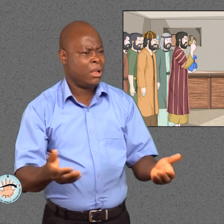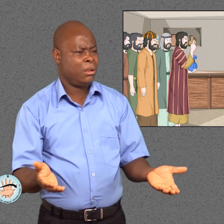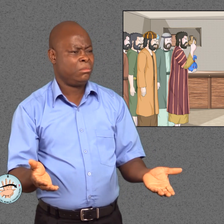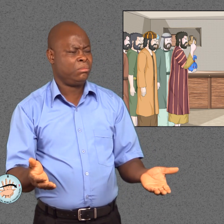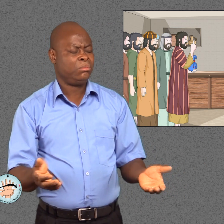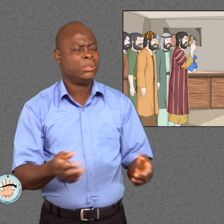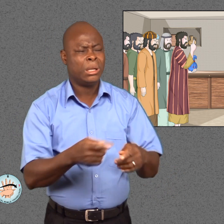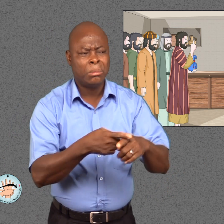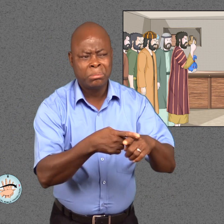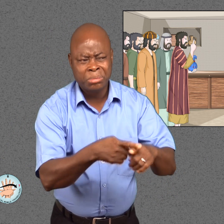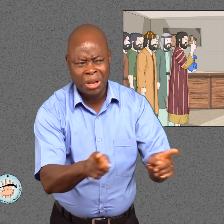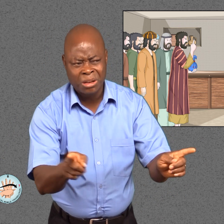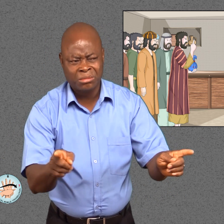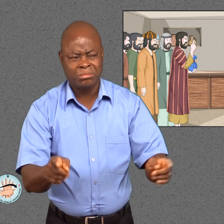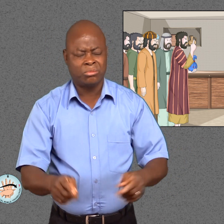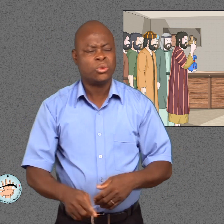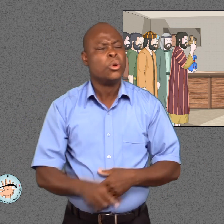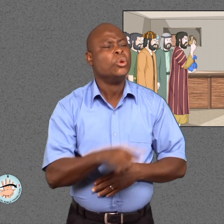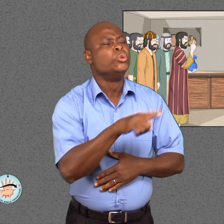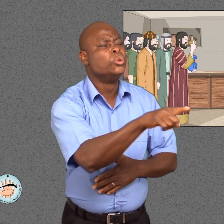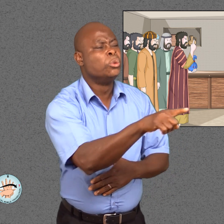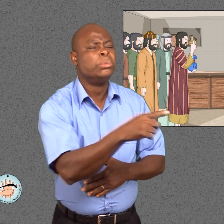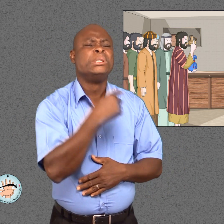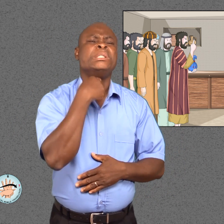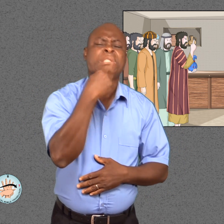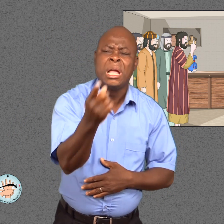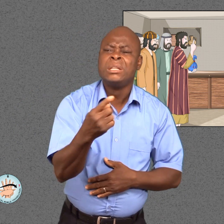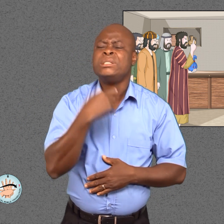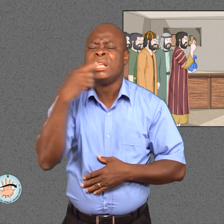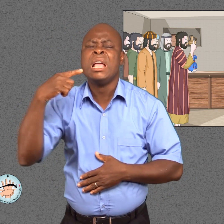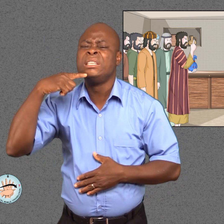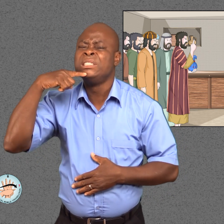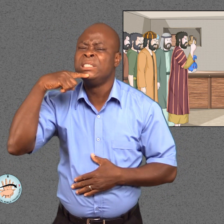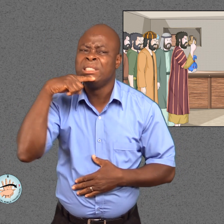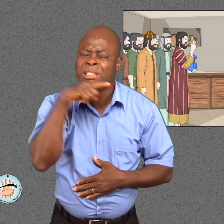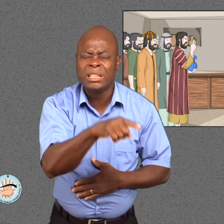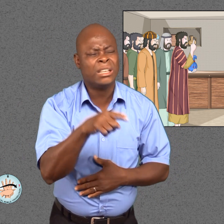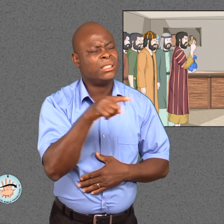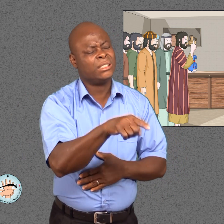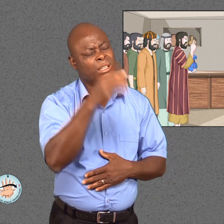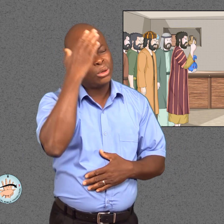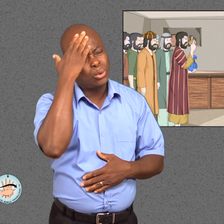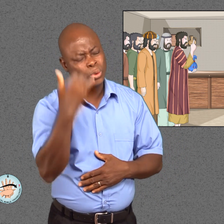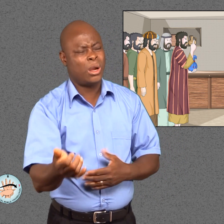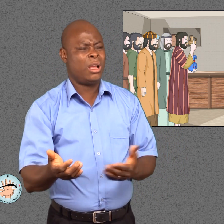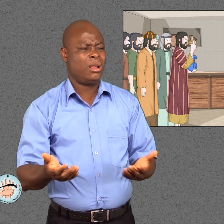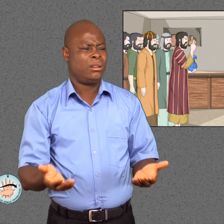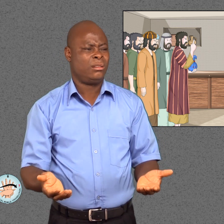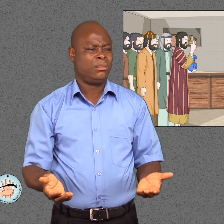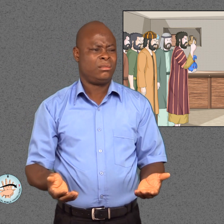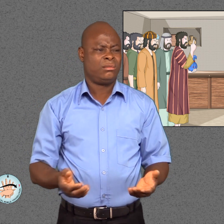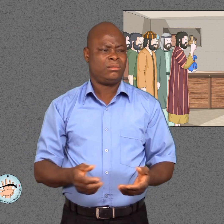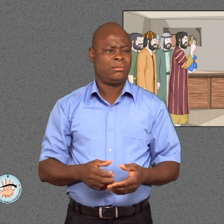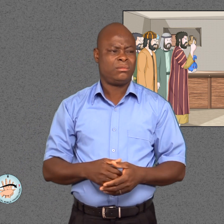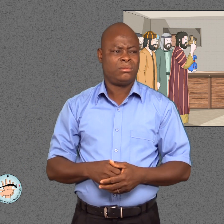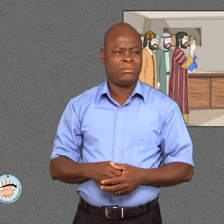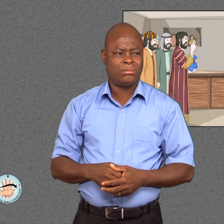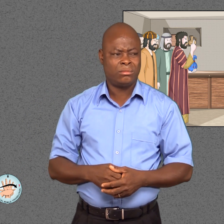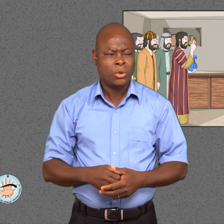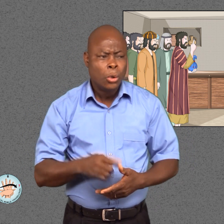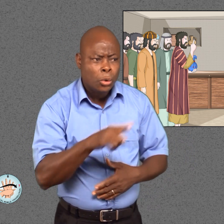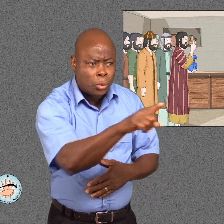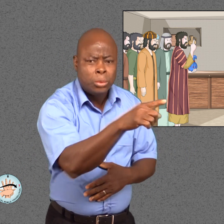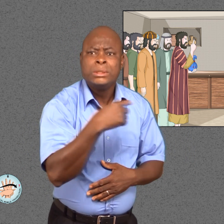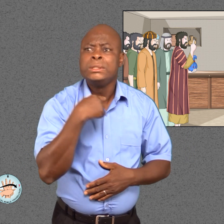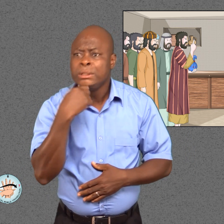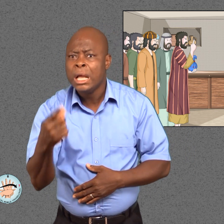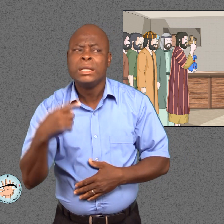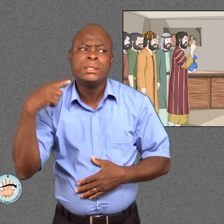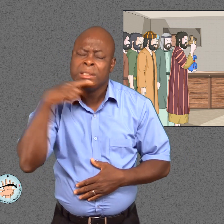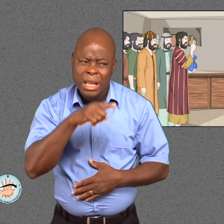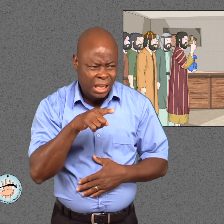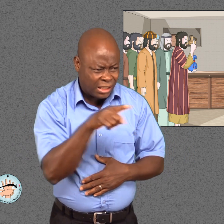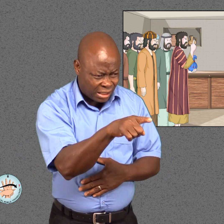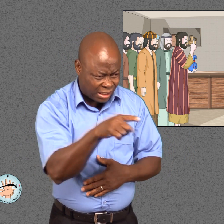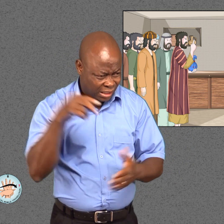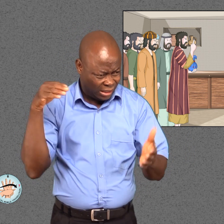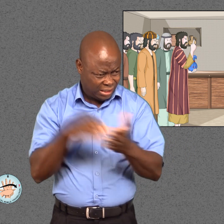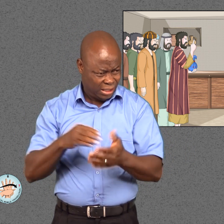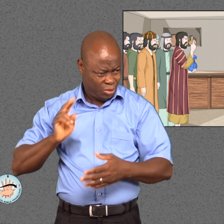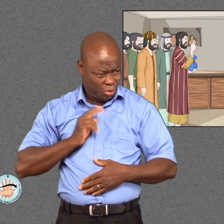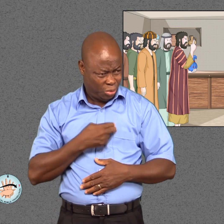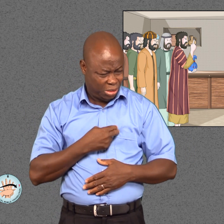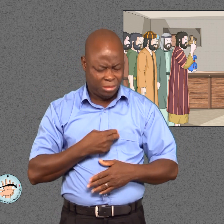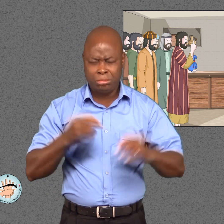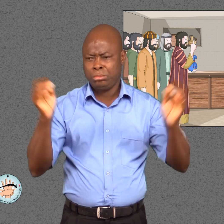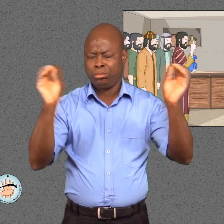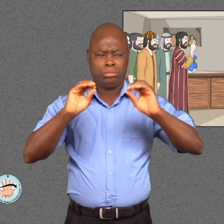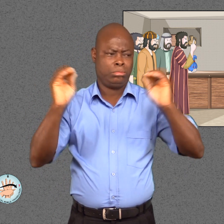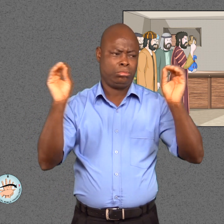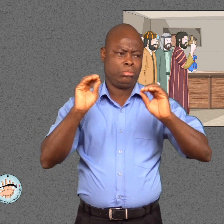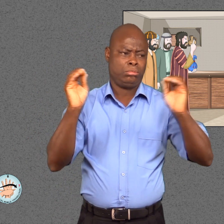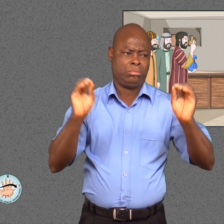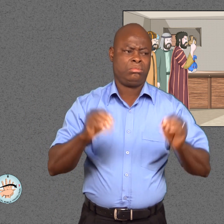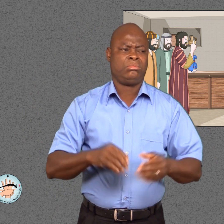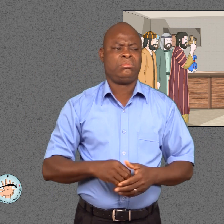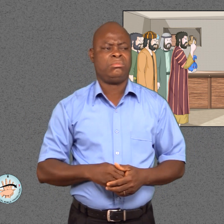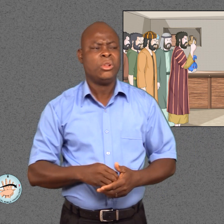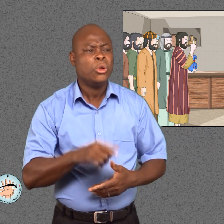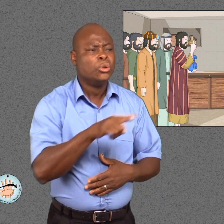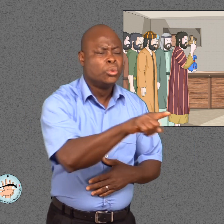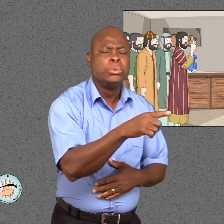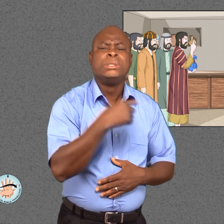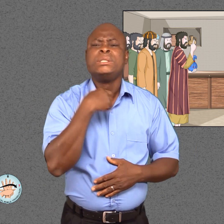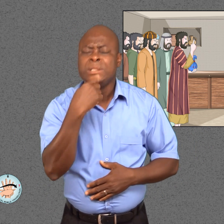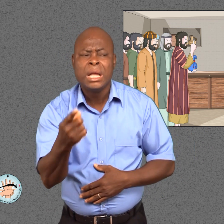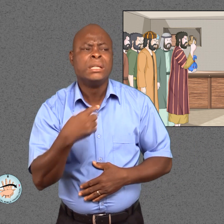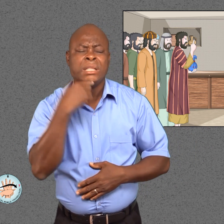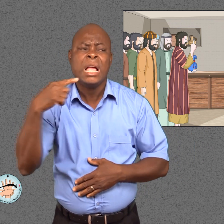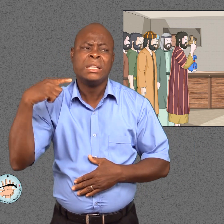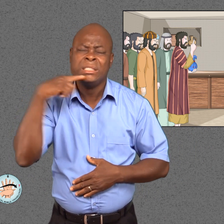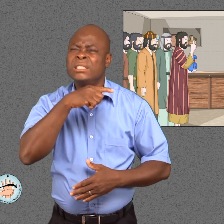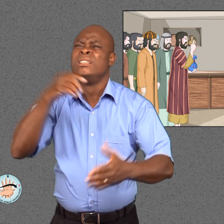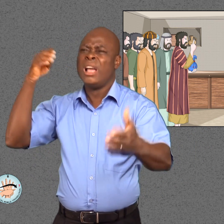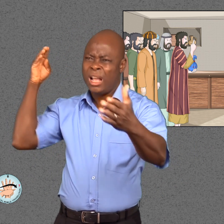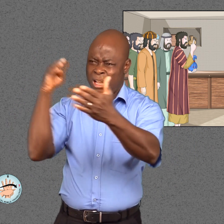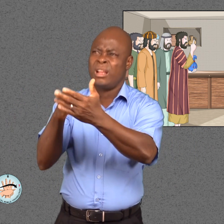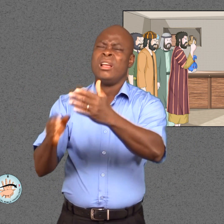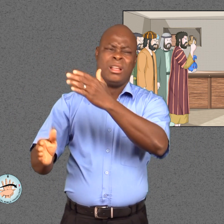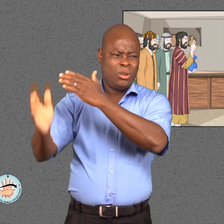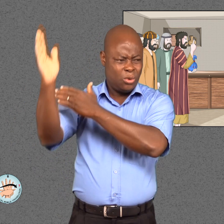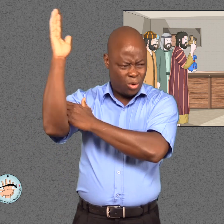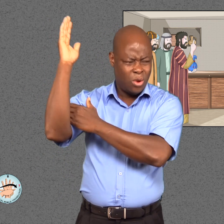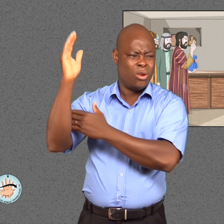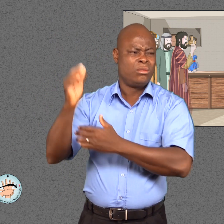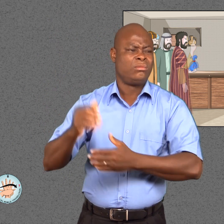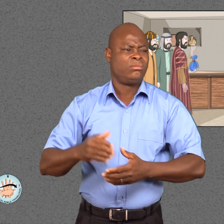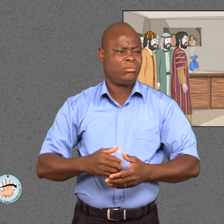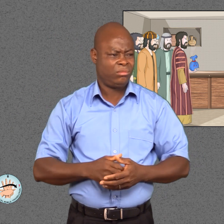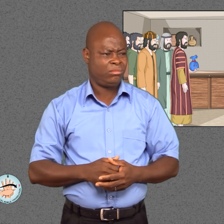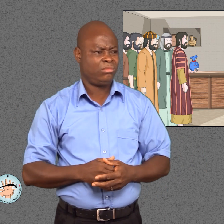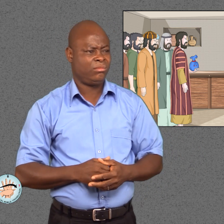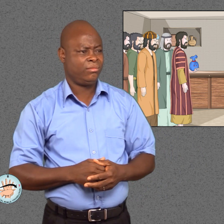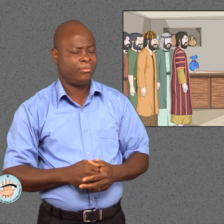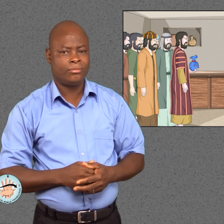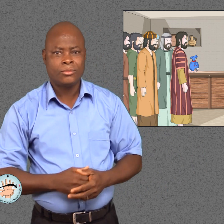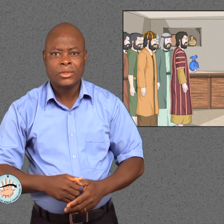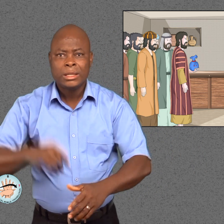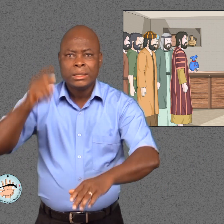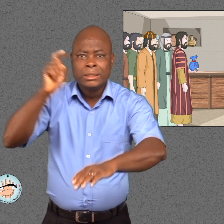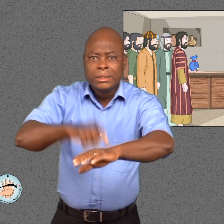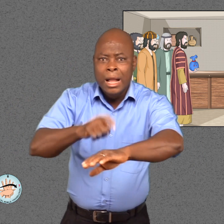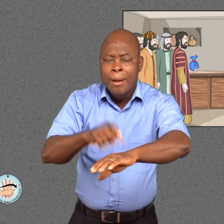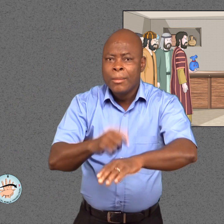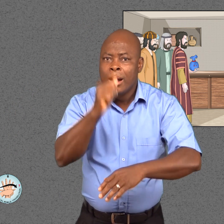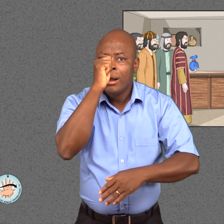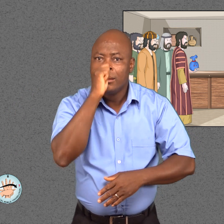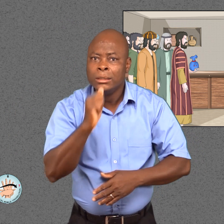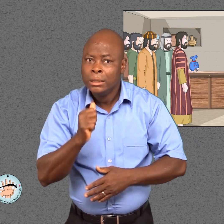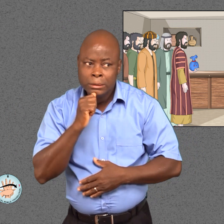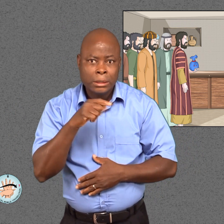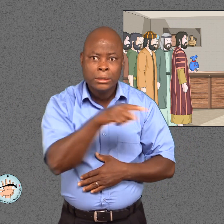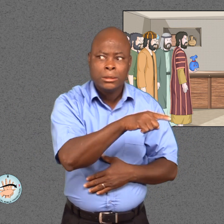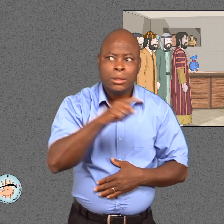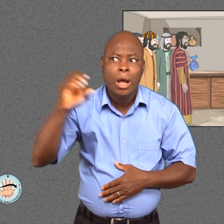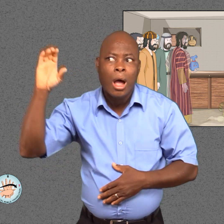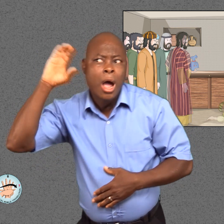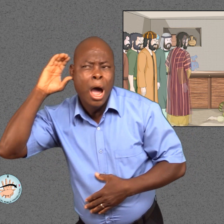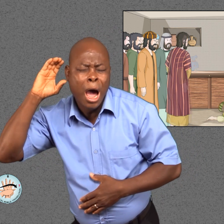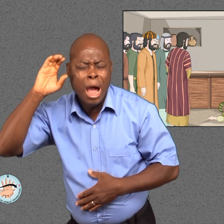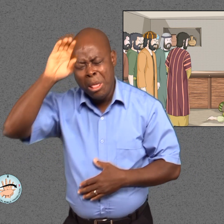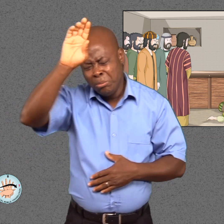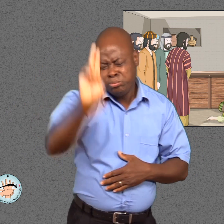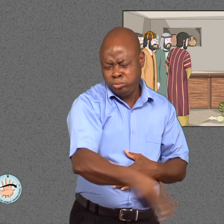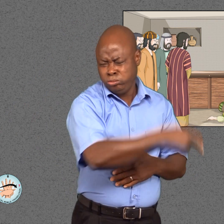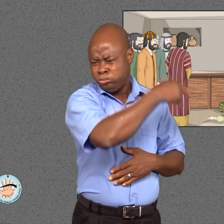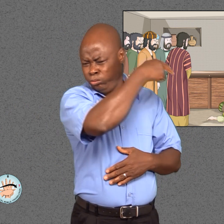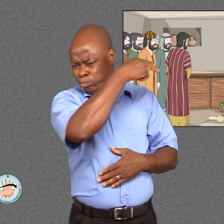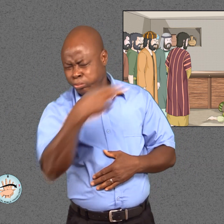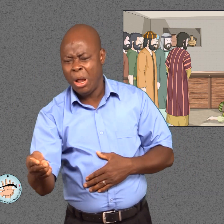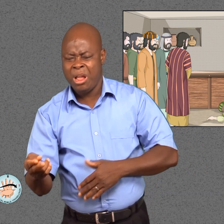How could you conceive such a deed in your heart? You have not lied to men, but to God!”